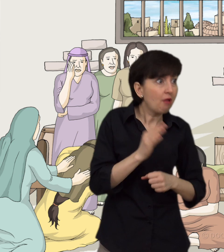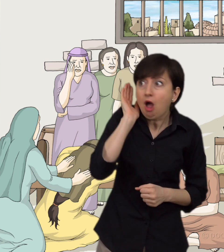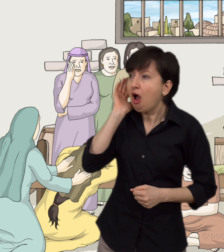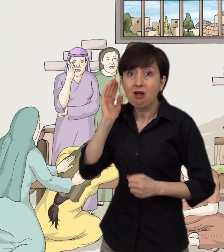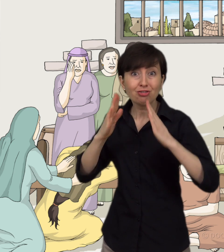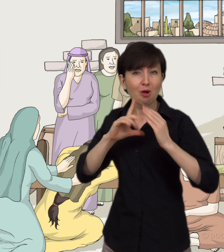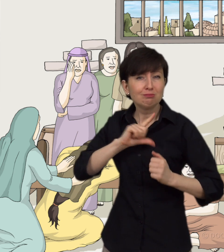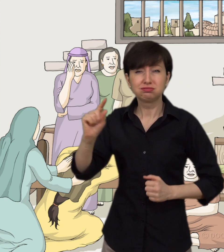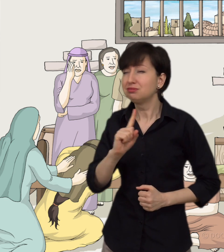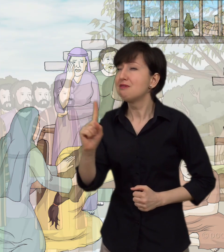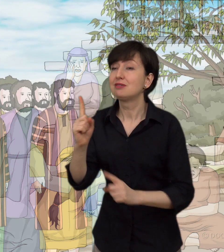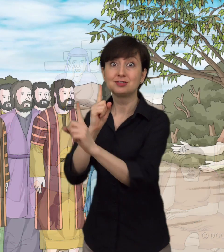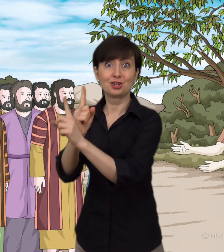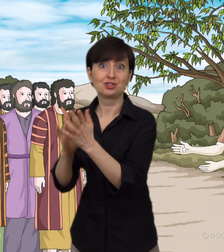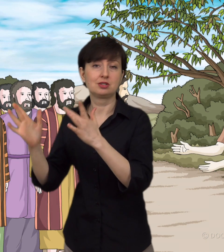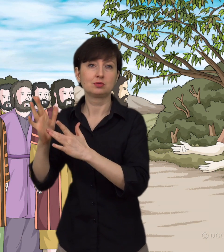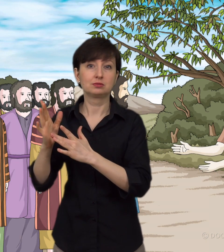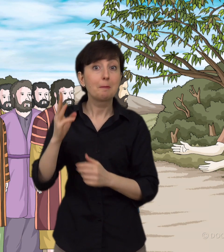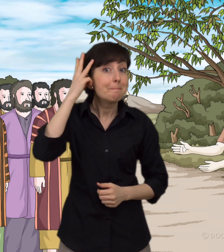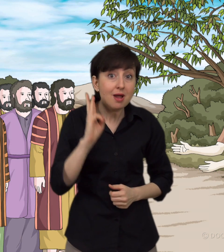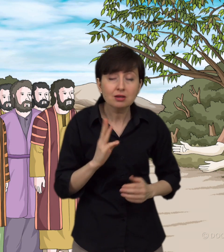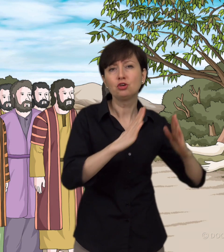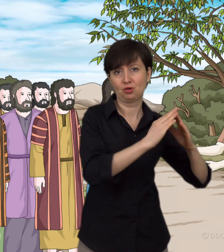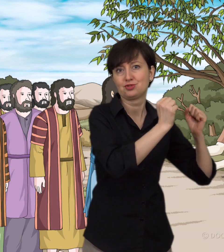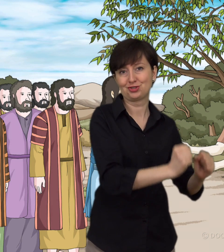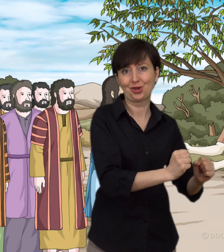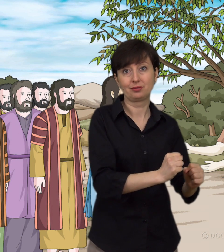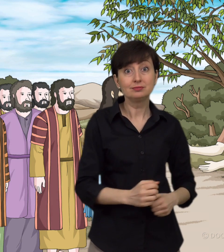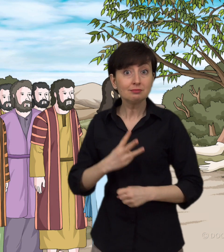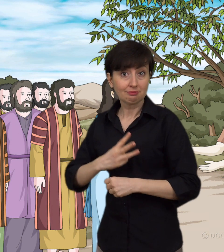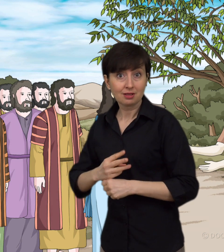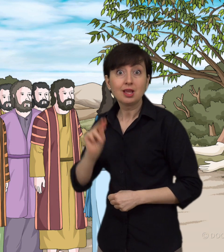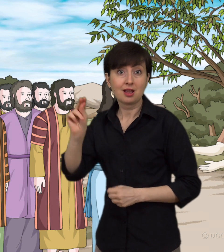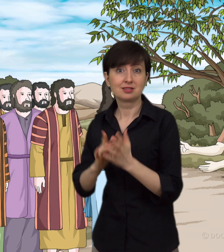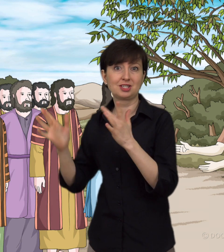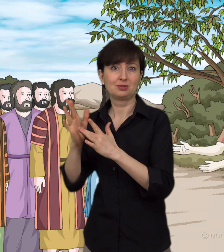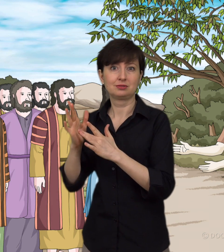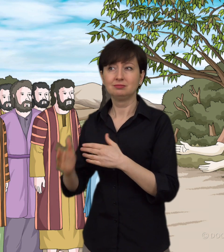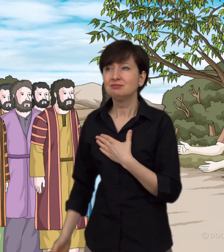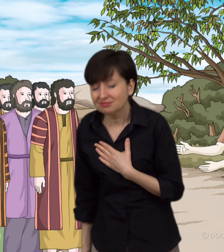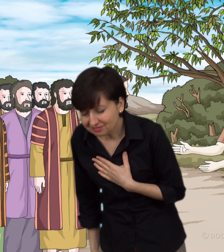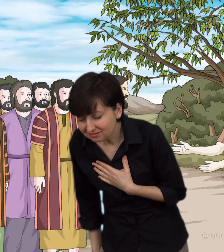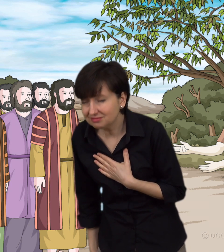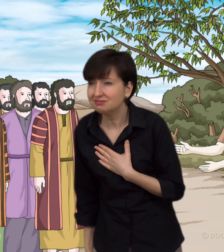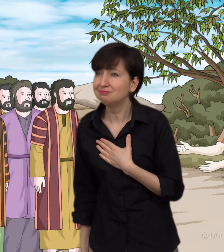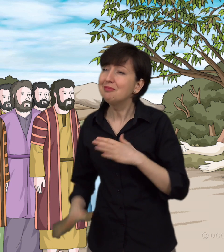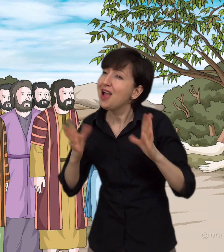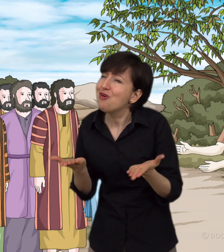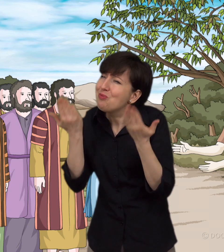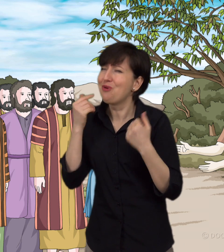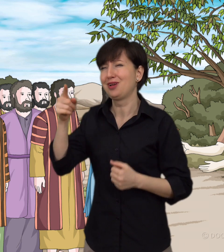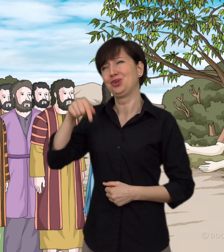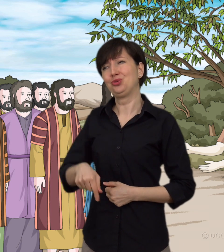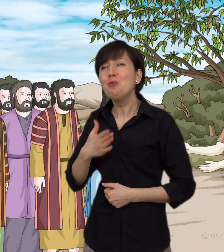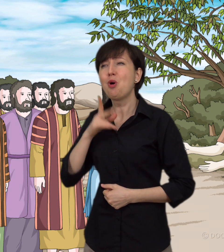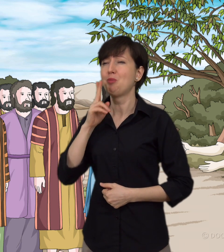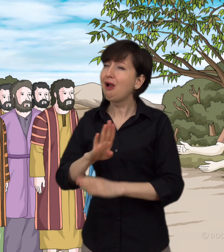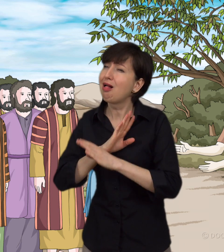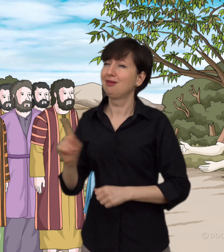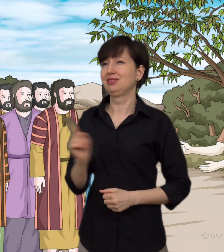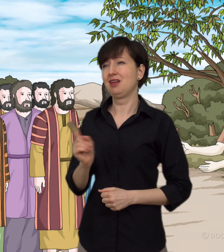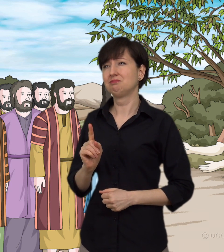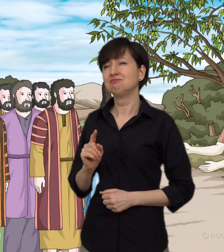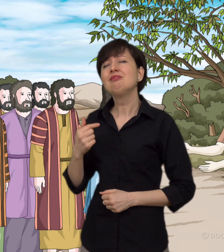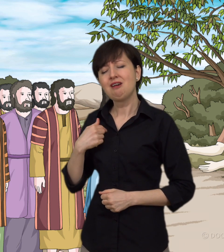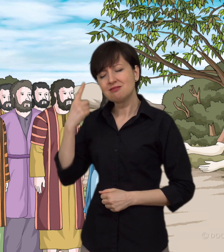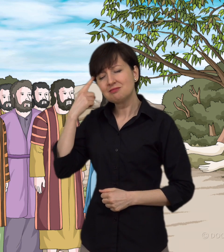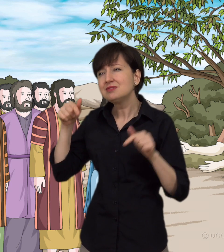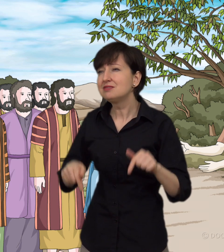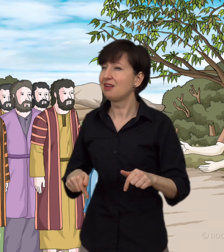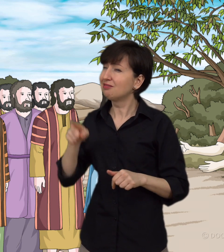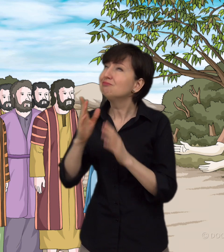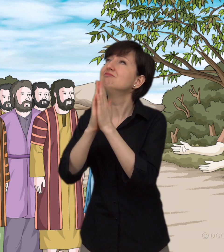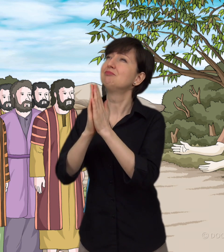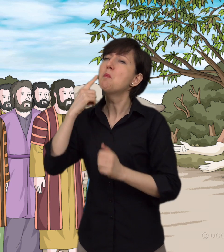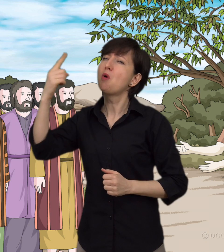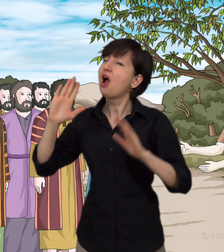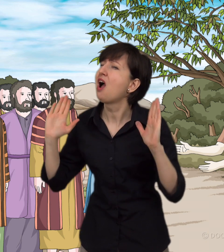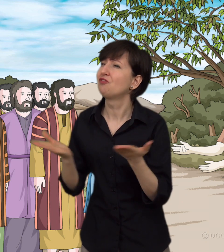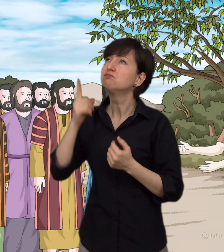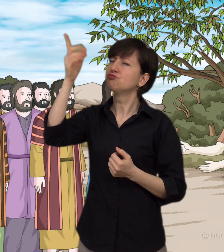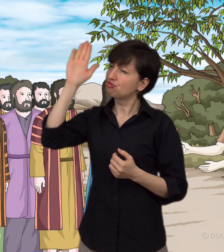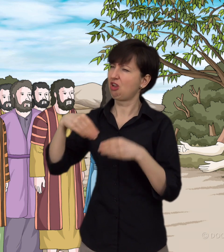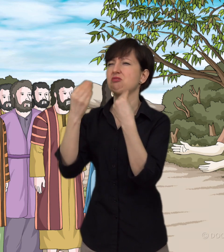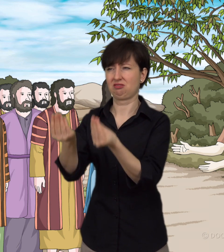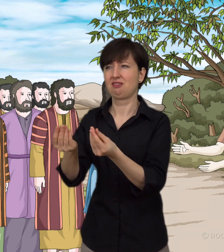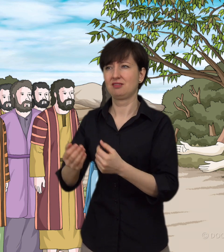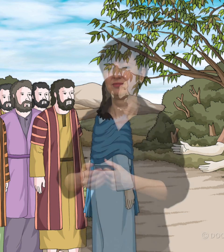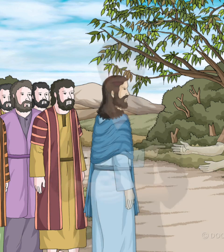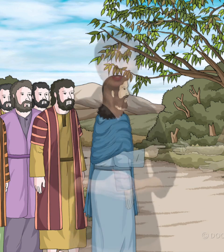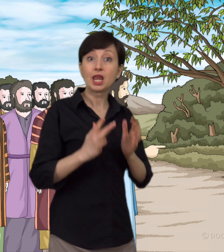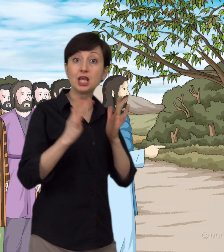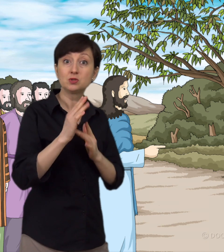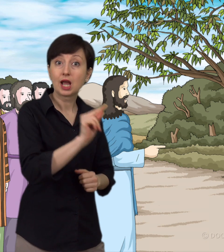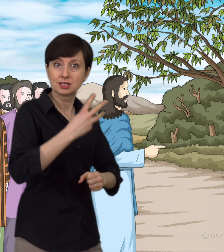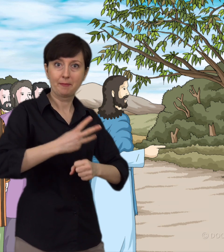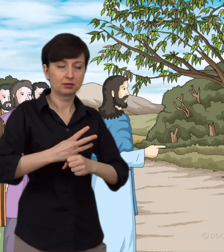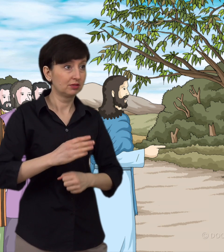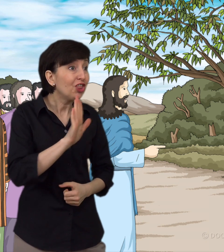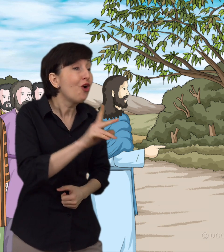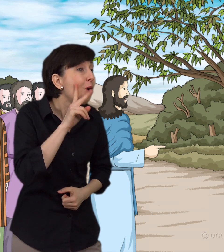Martha said to Jesus, “Lord, if You had been here, my brother would not have died. But even now I know that God will give You whatever You ask of Him.”